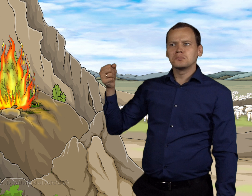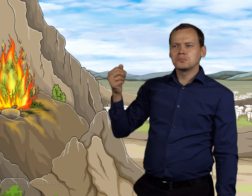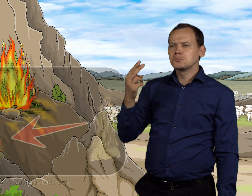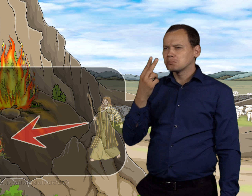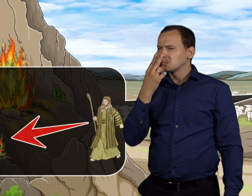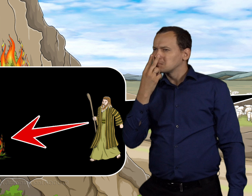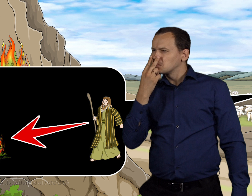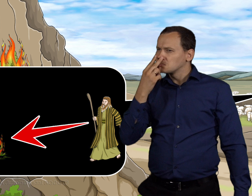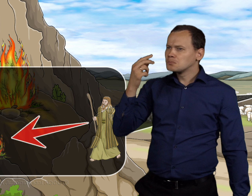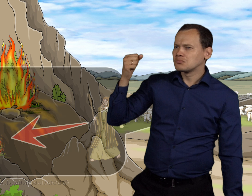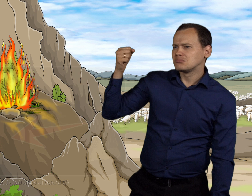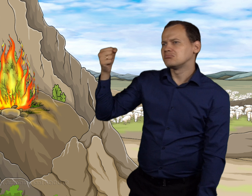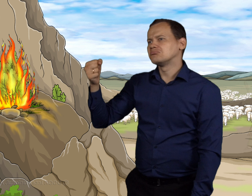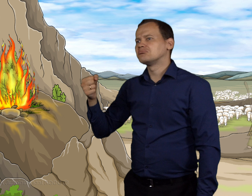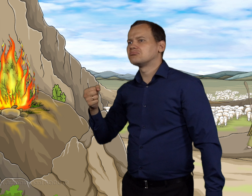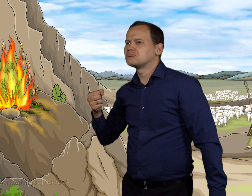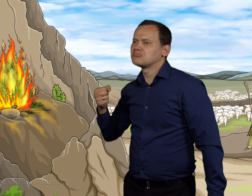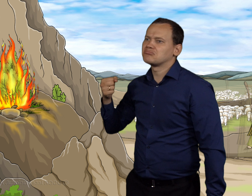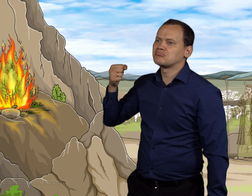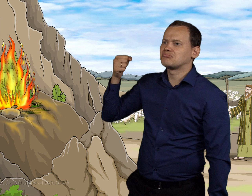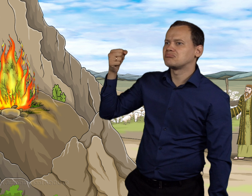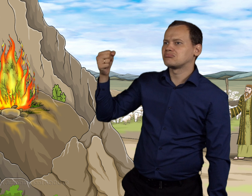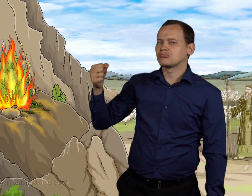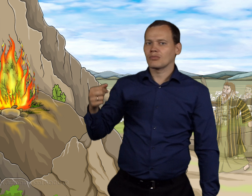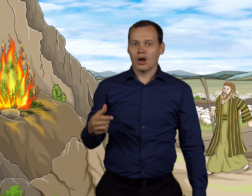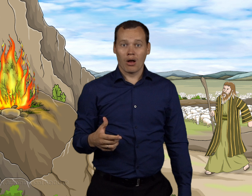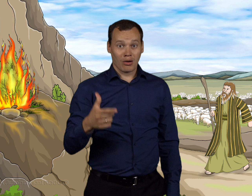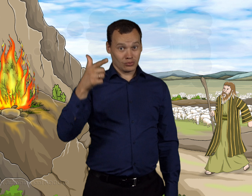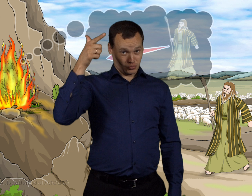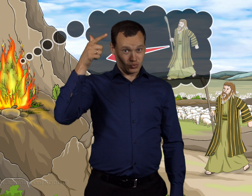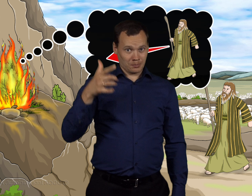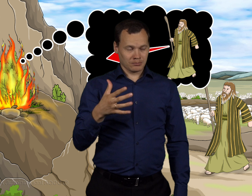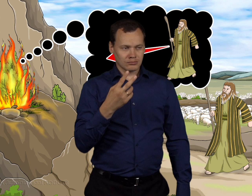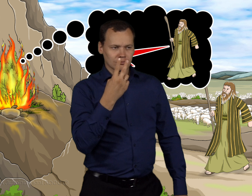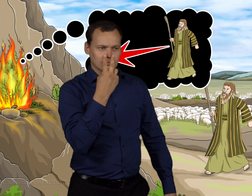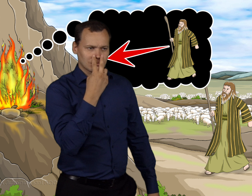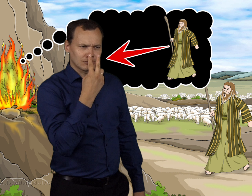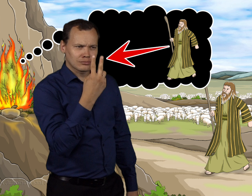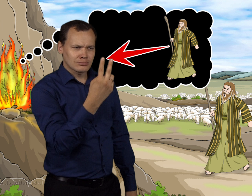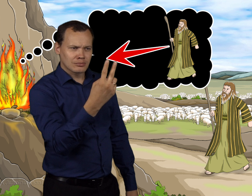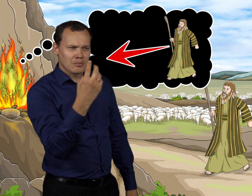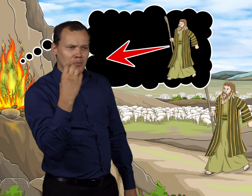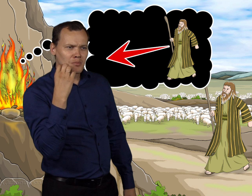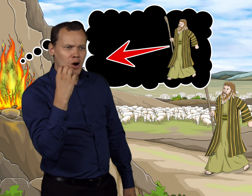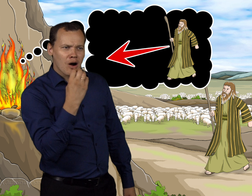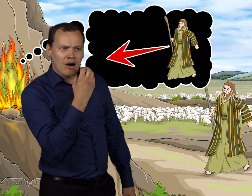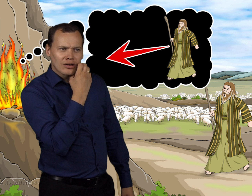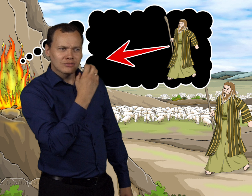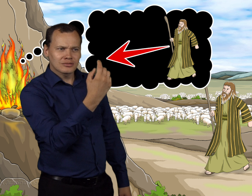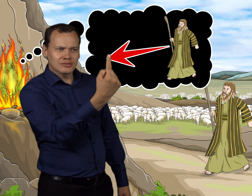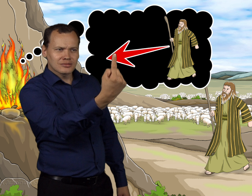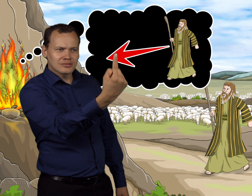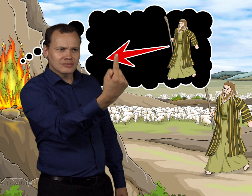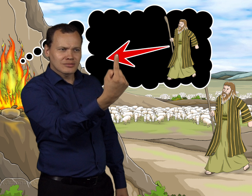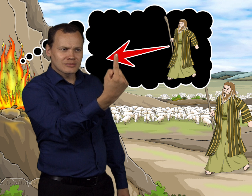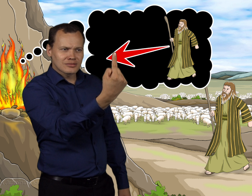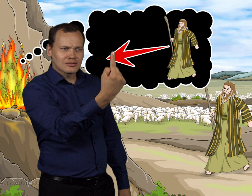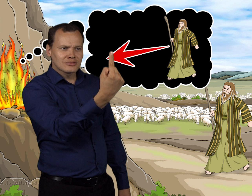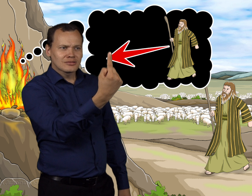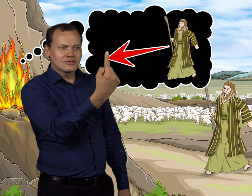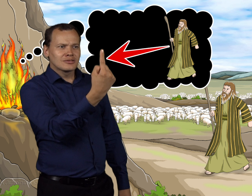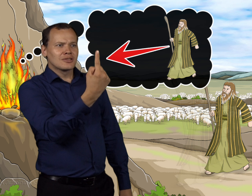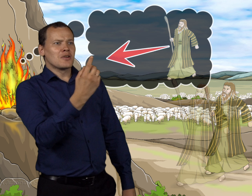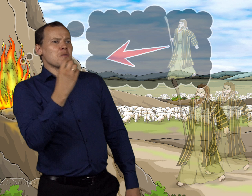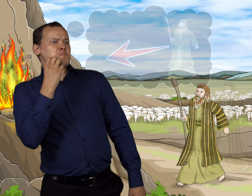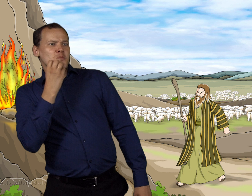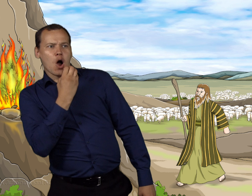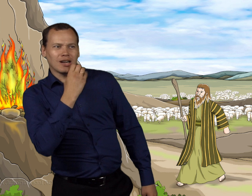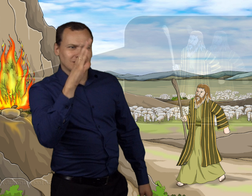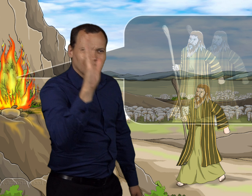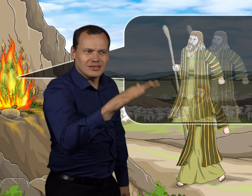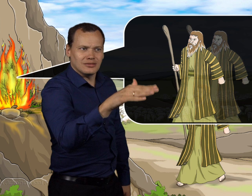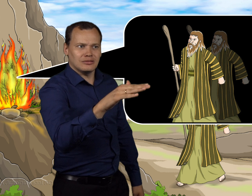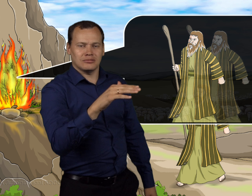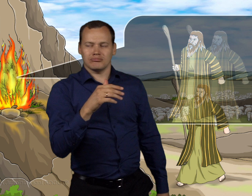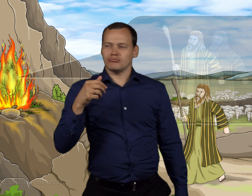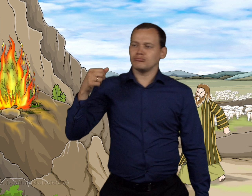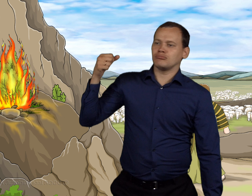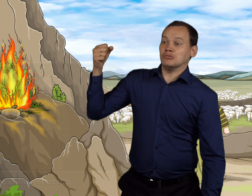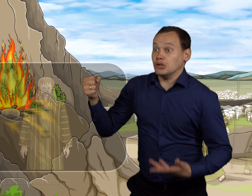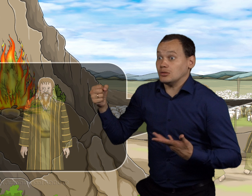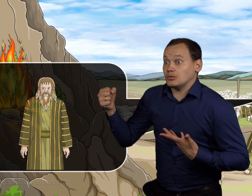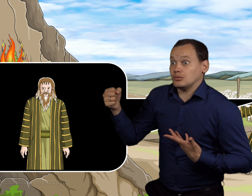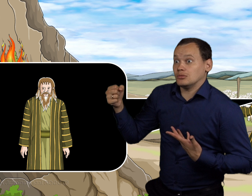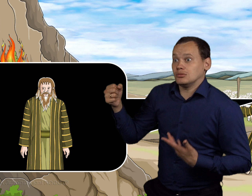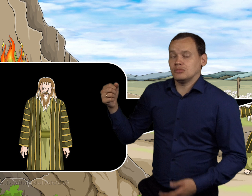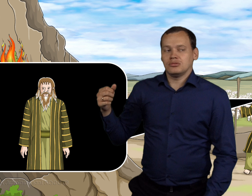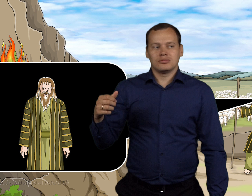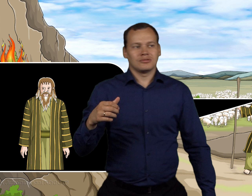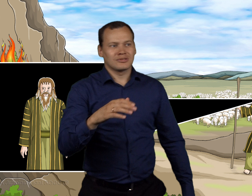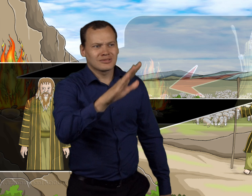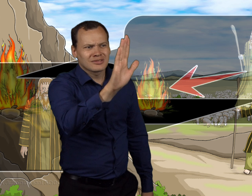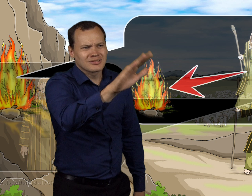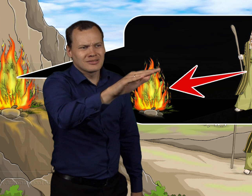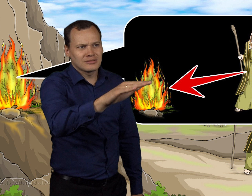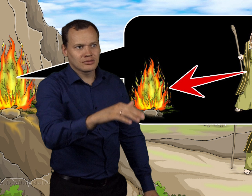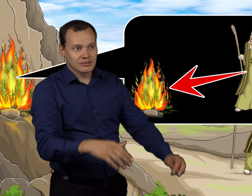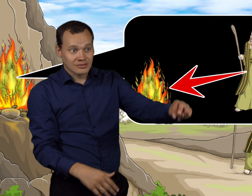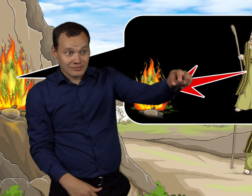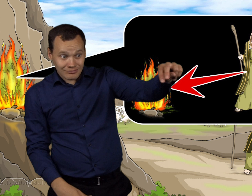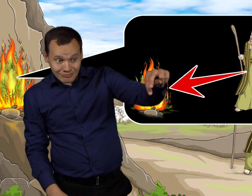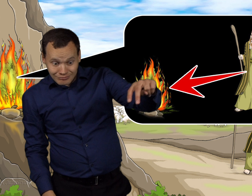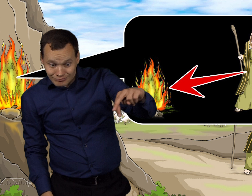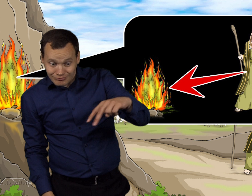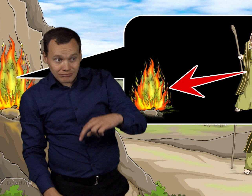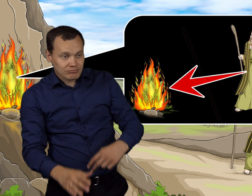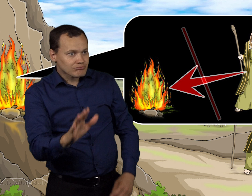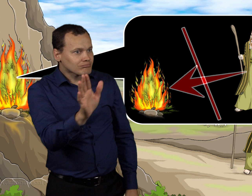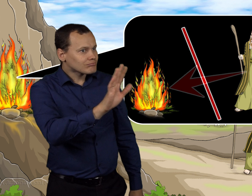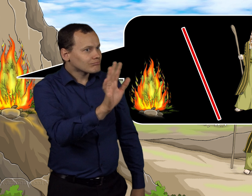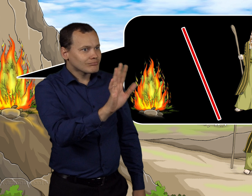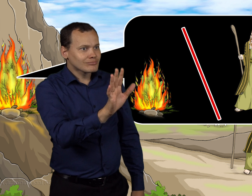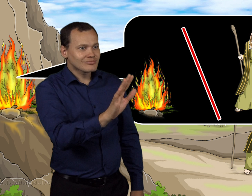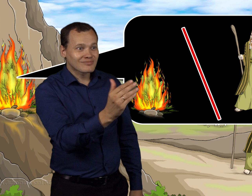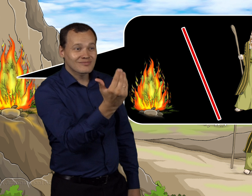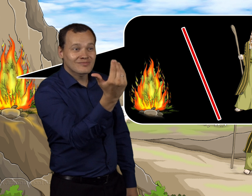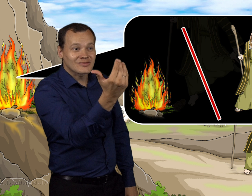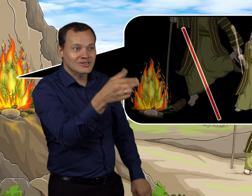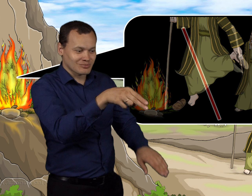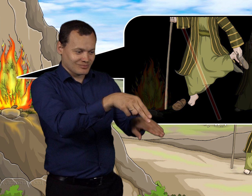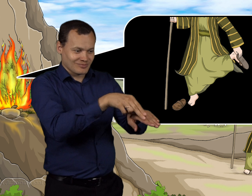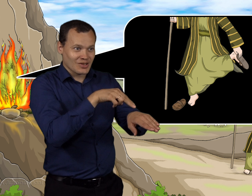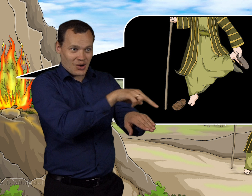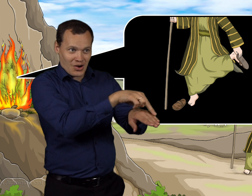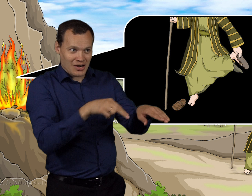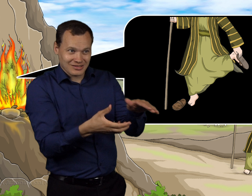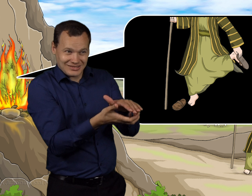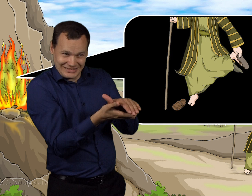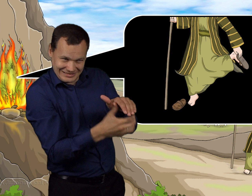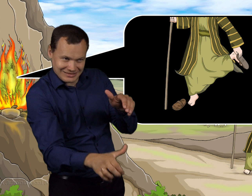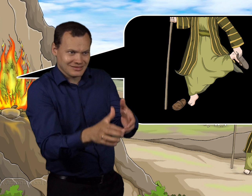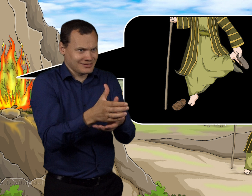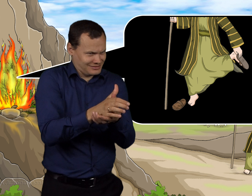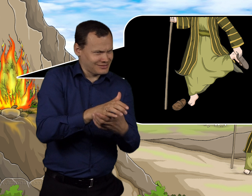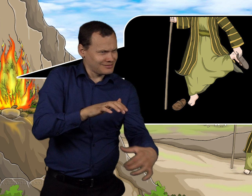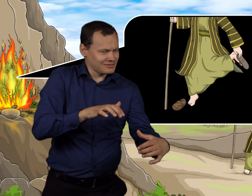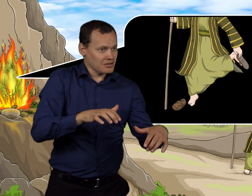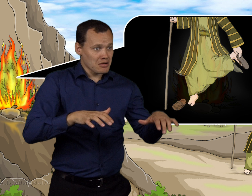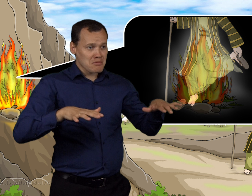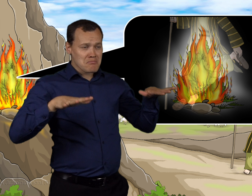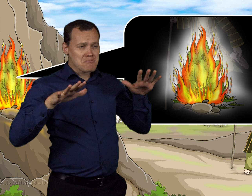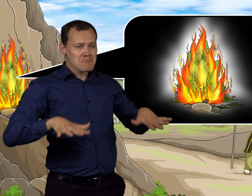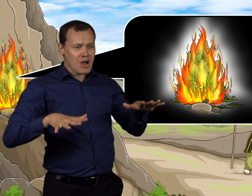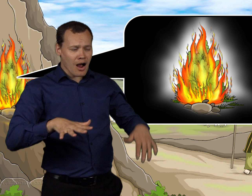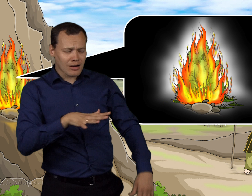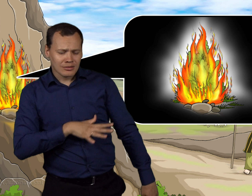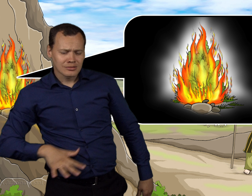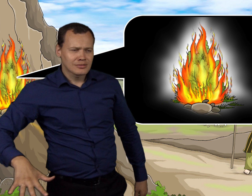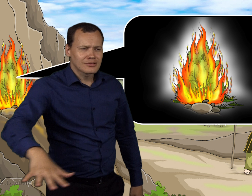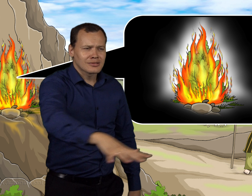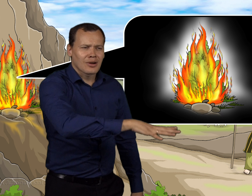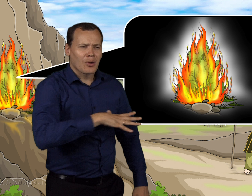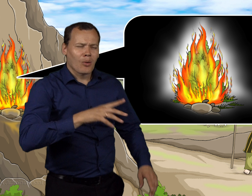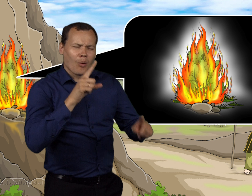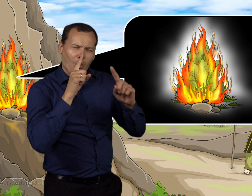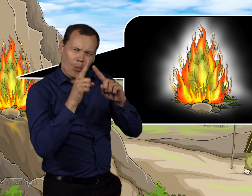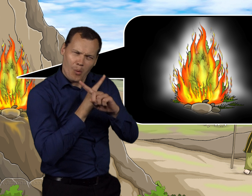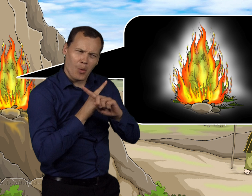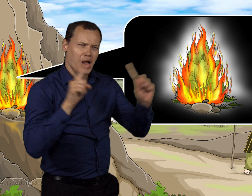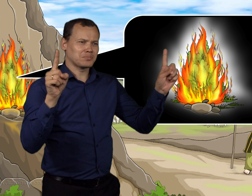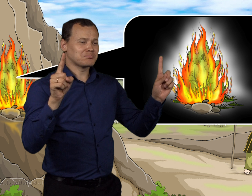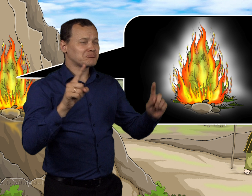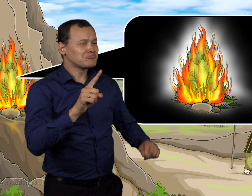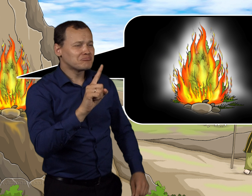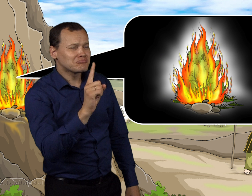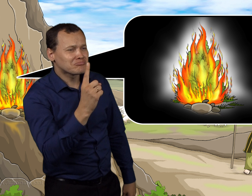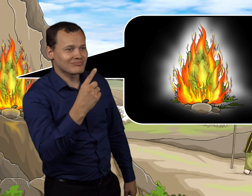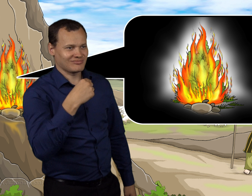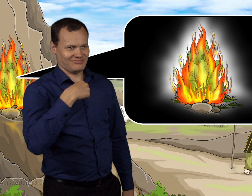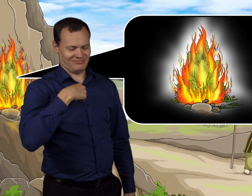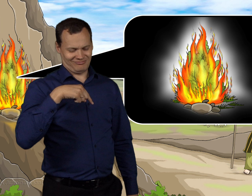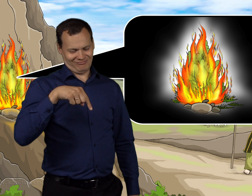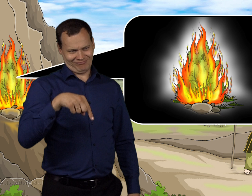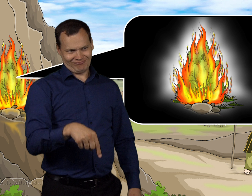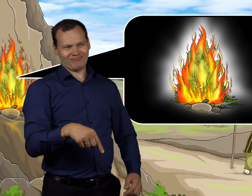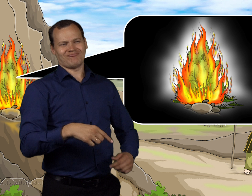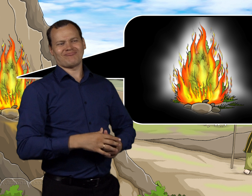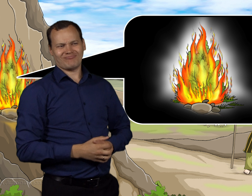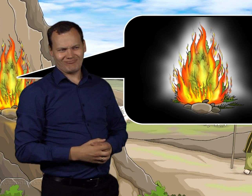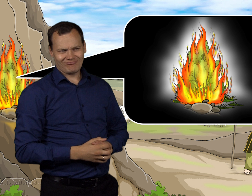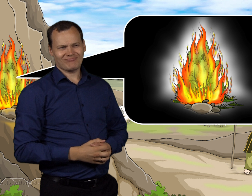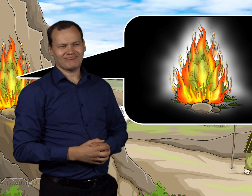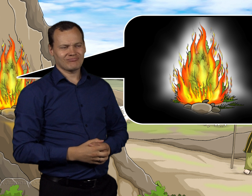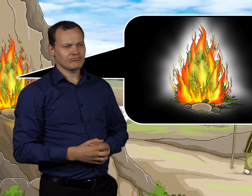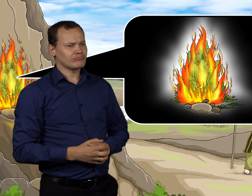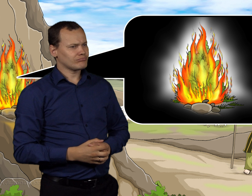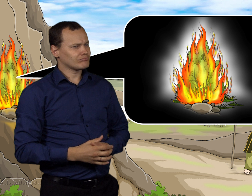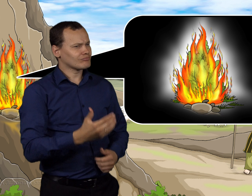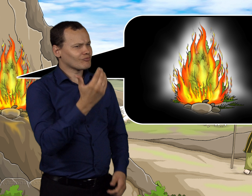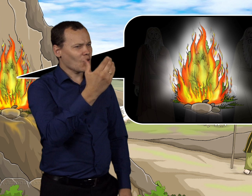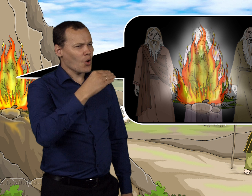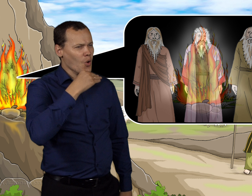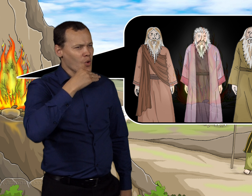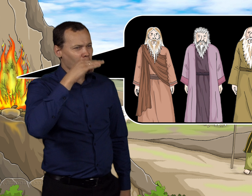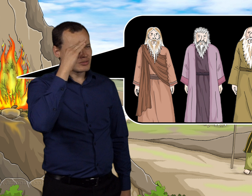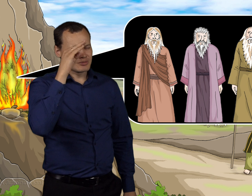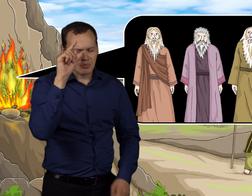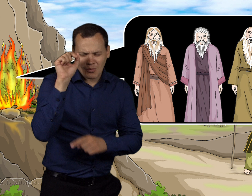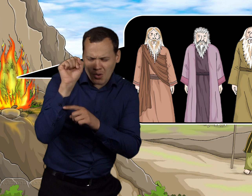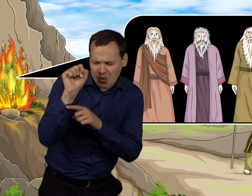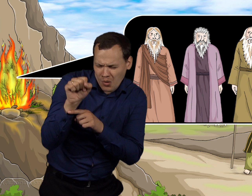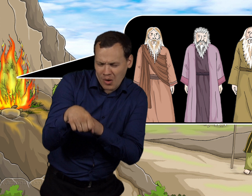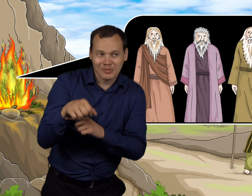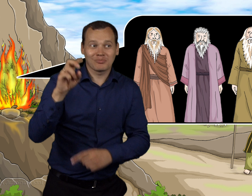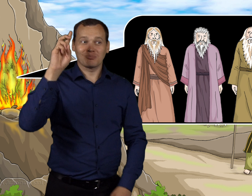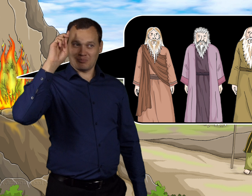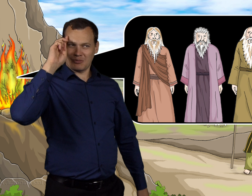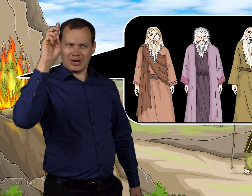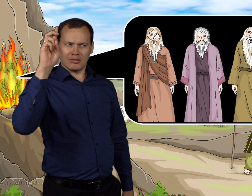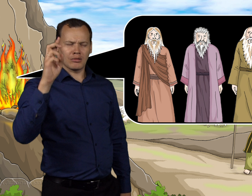So Moses thought, “I must go over and see this marvelous sight. Why is the bush not burning up?” When the LORD saw that he had gone over to look, God called out to him from within the bush, “Moses, Moses!” “Here I am,” he answered. “Do not come any closer,” God said. “Take off your sandals, for the place where you are standing is holy ground.”